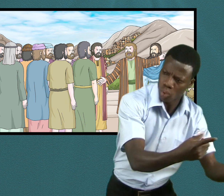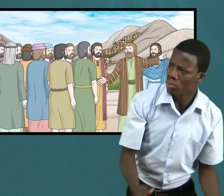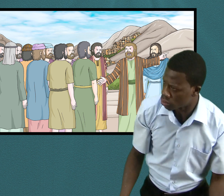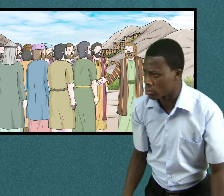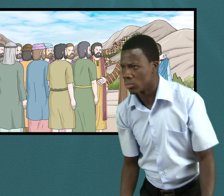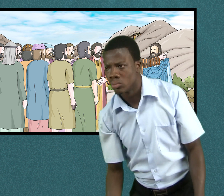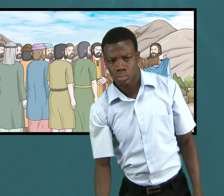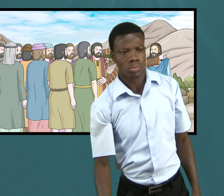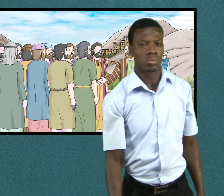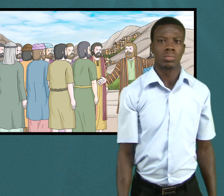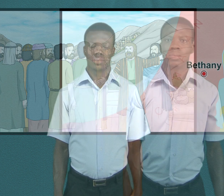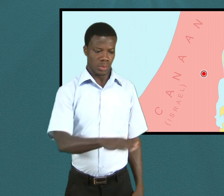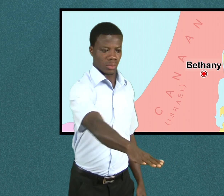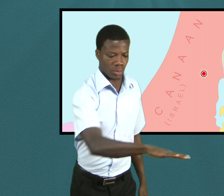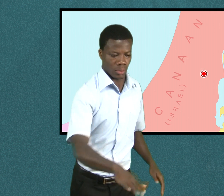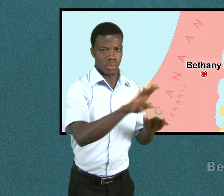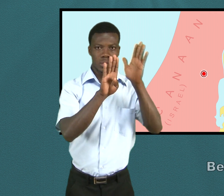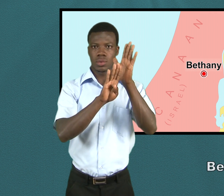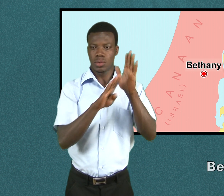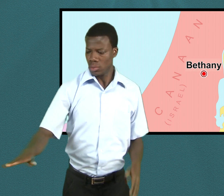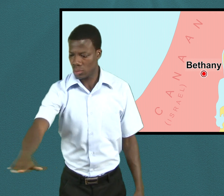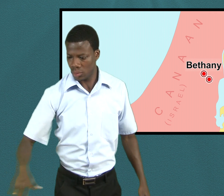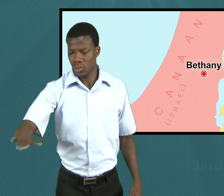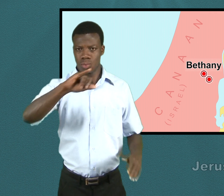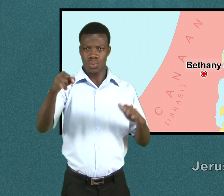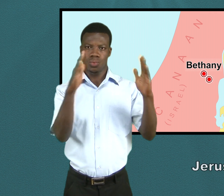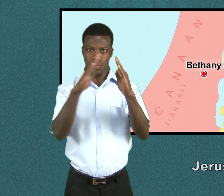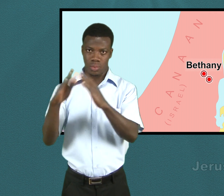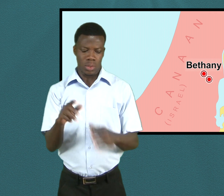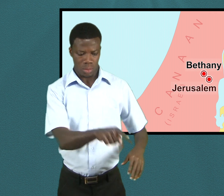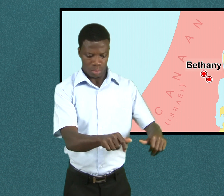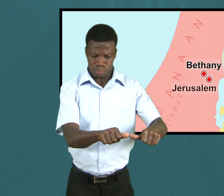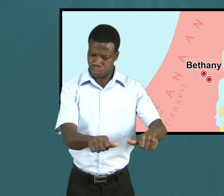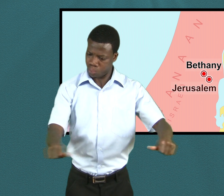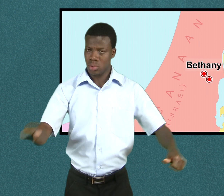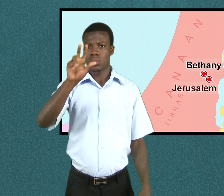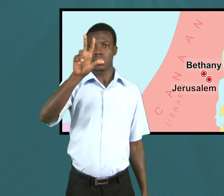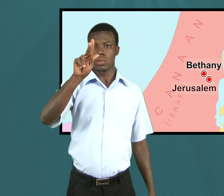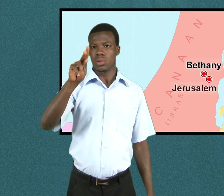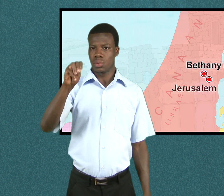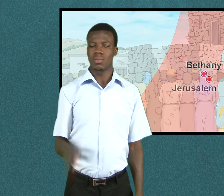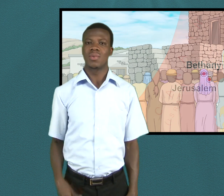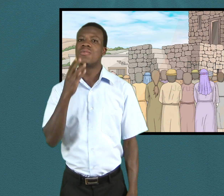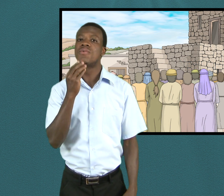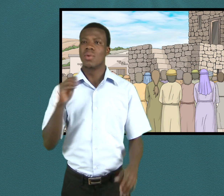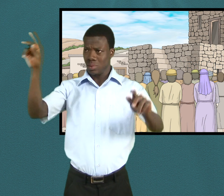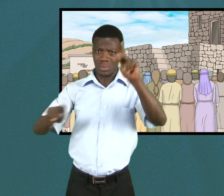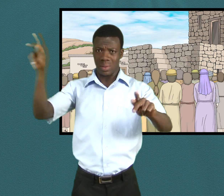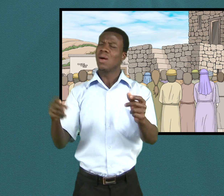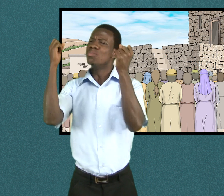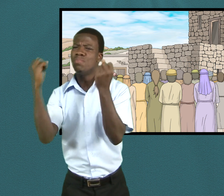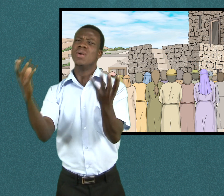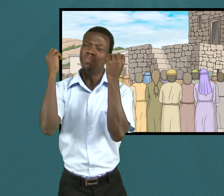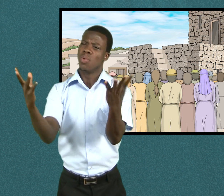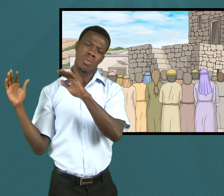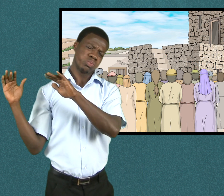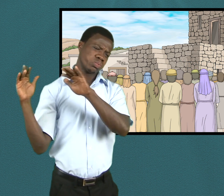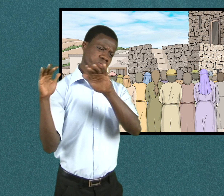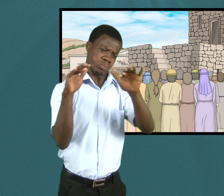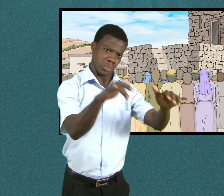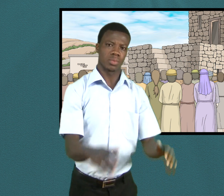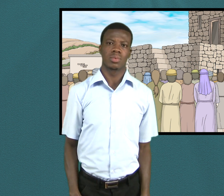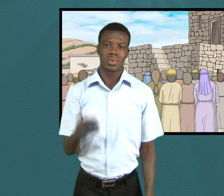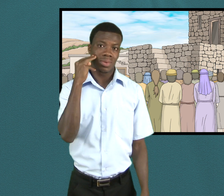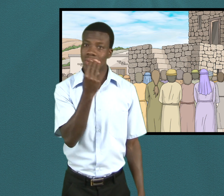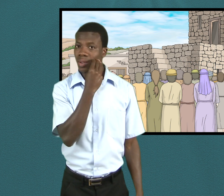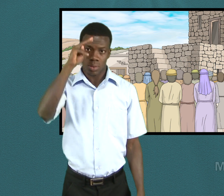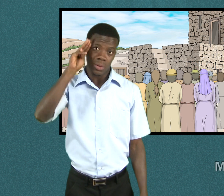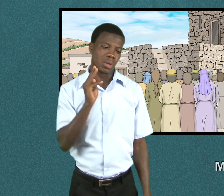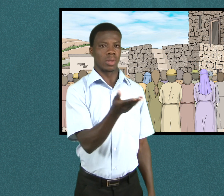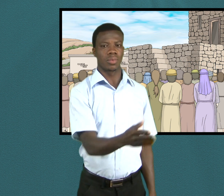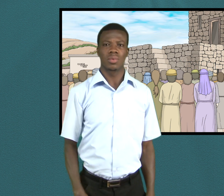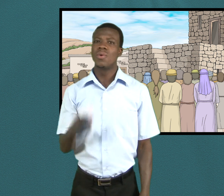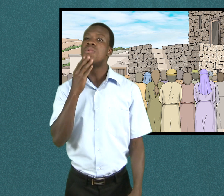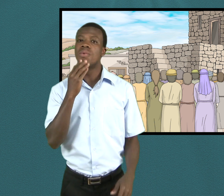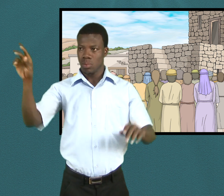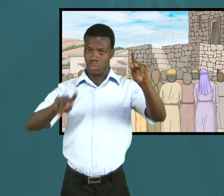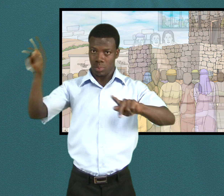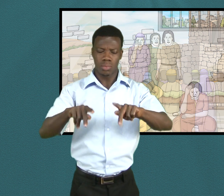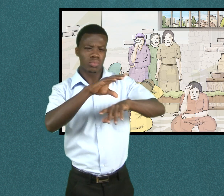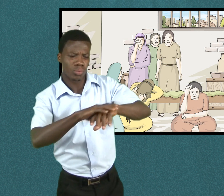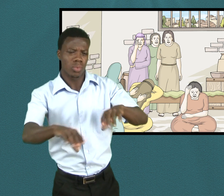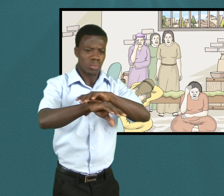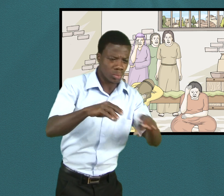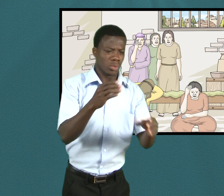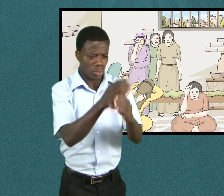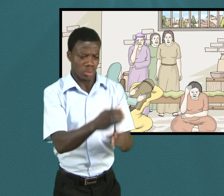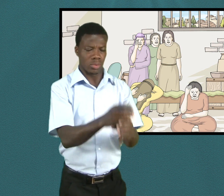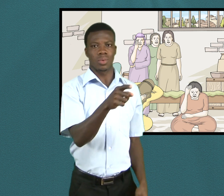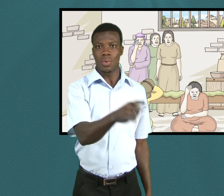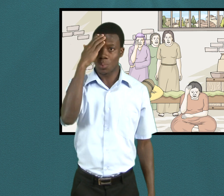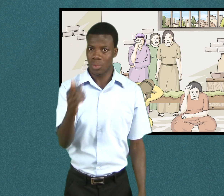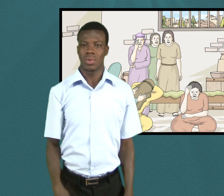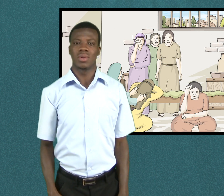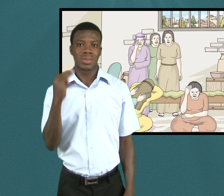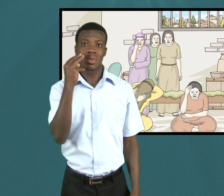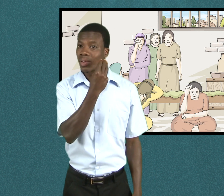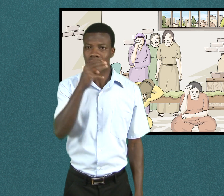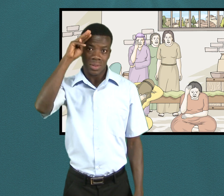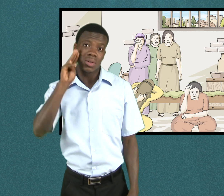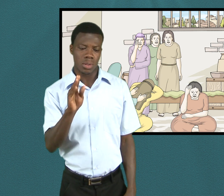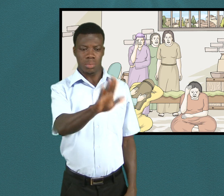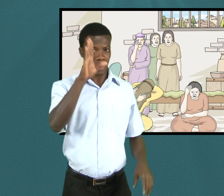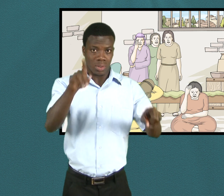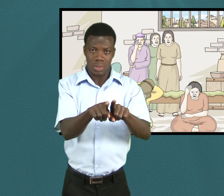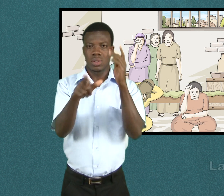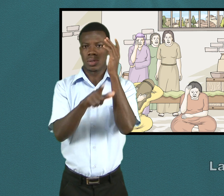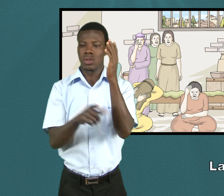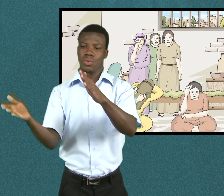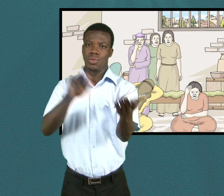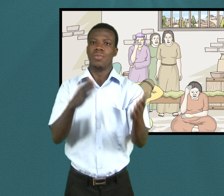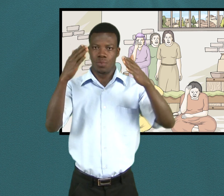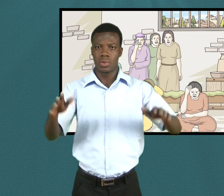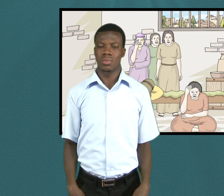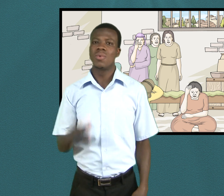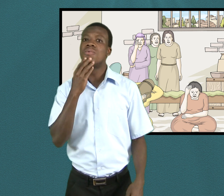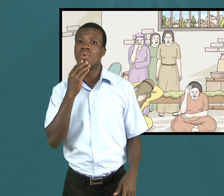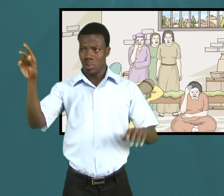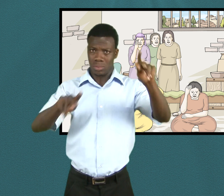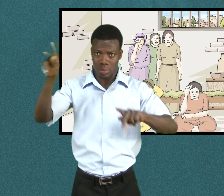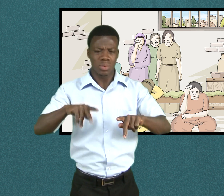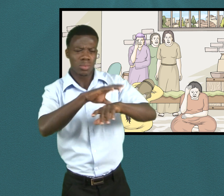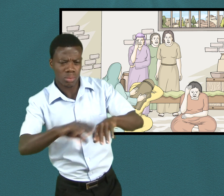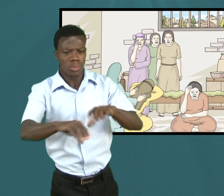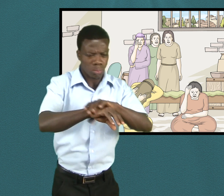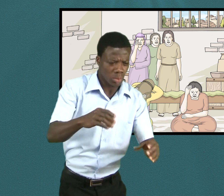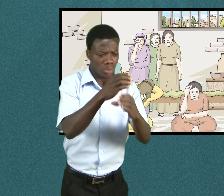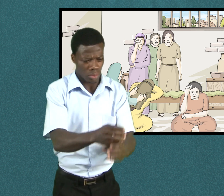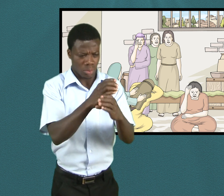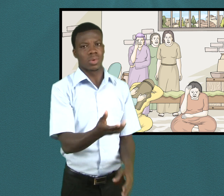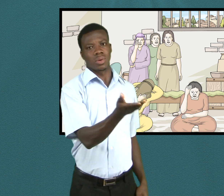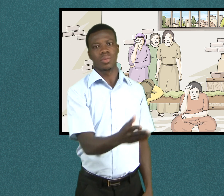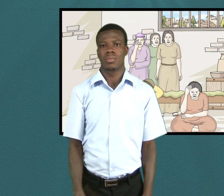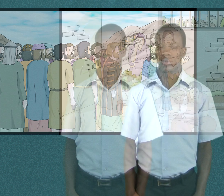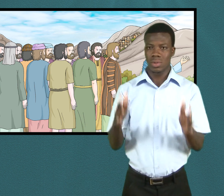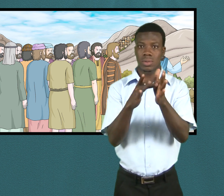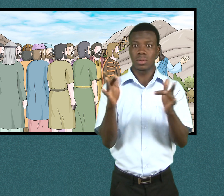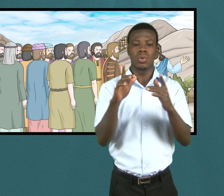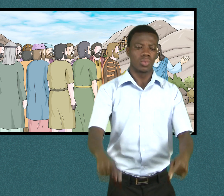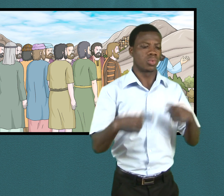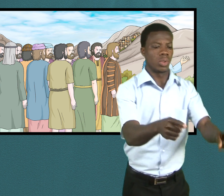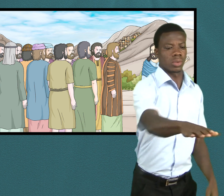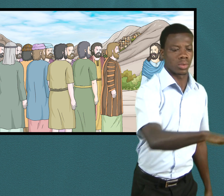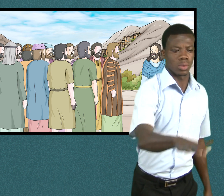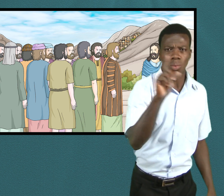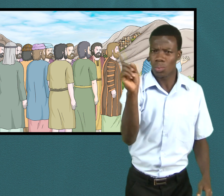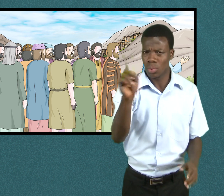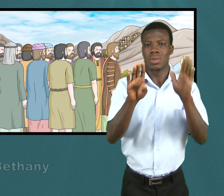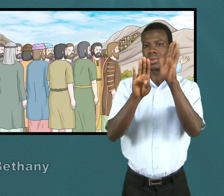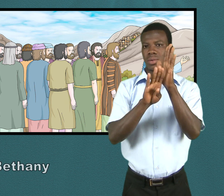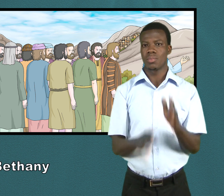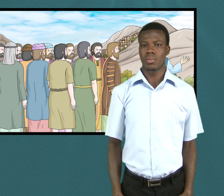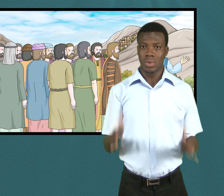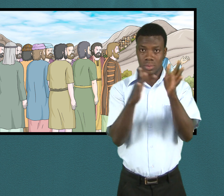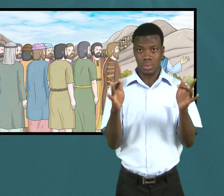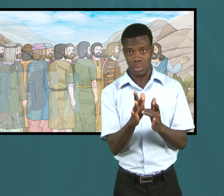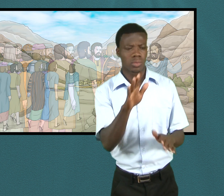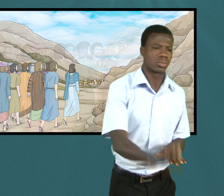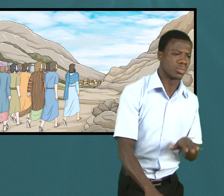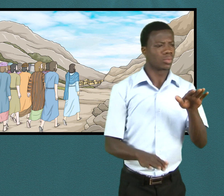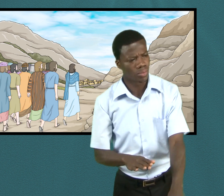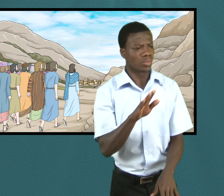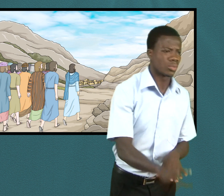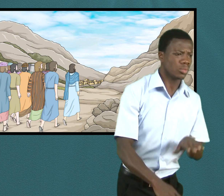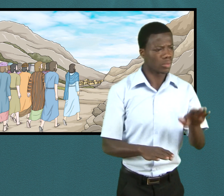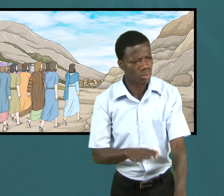Now Bethany was near Jerusalem, a little less than two miles away, and many of the Jews had come to Martha and Mary to console them in the loss of their brother.